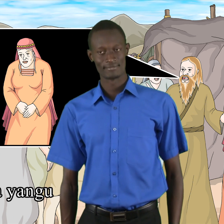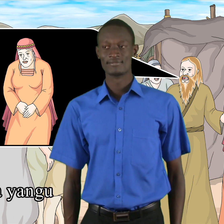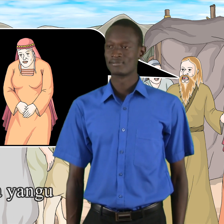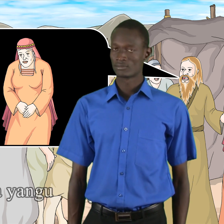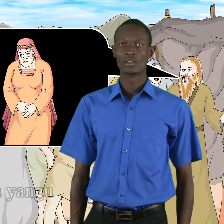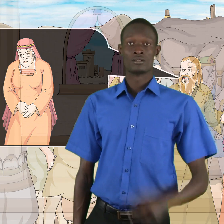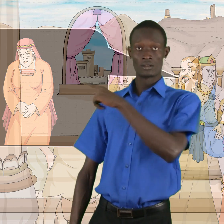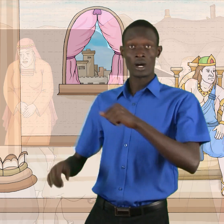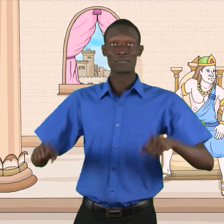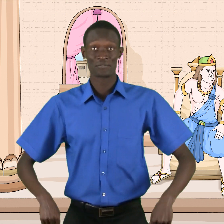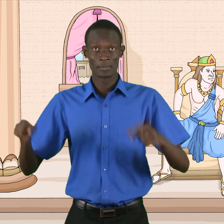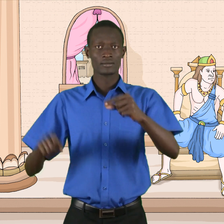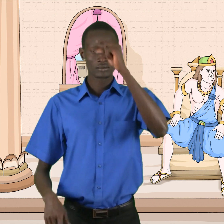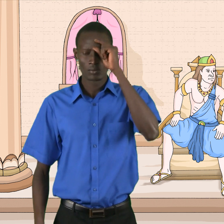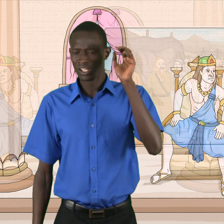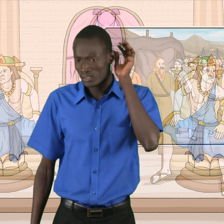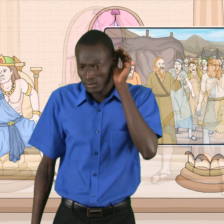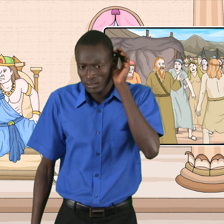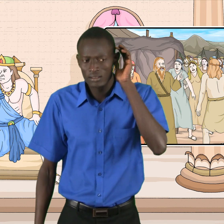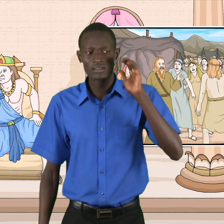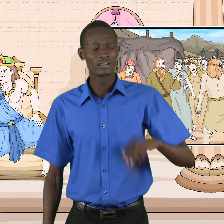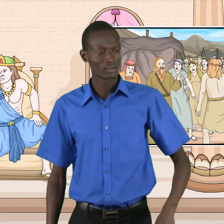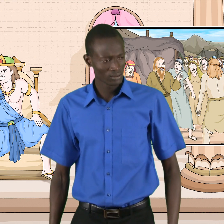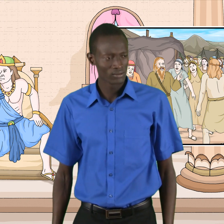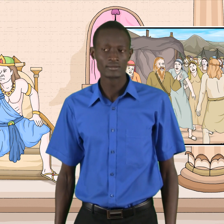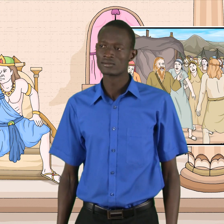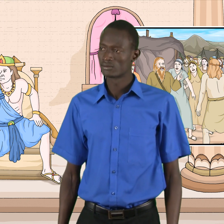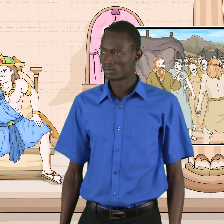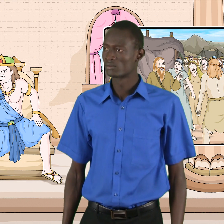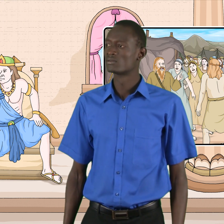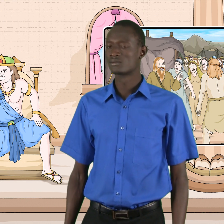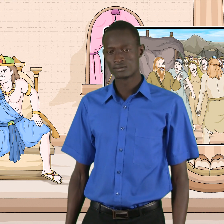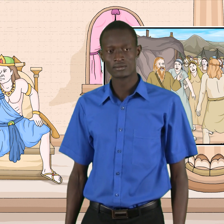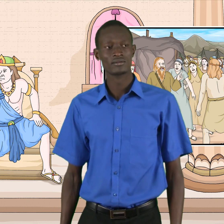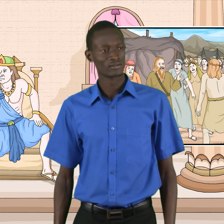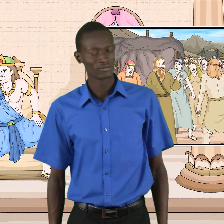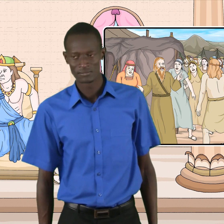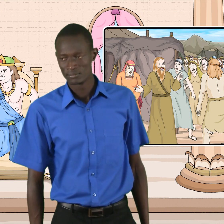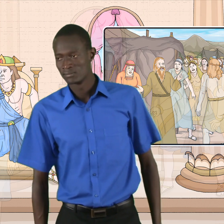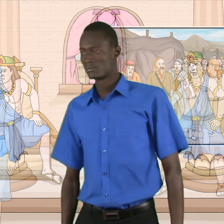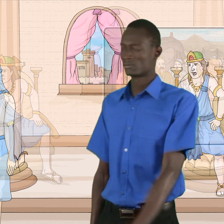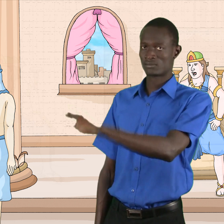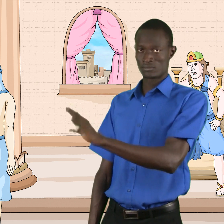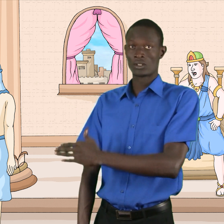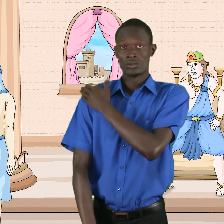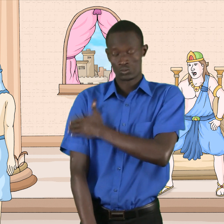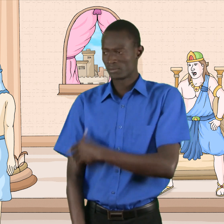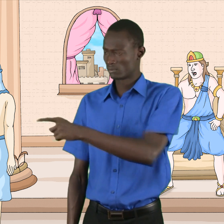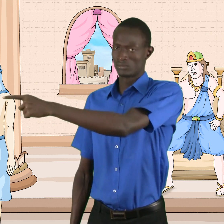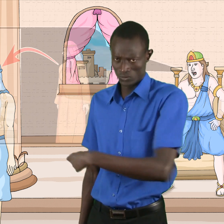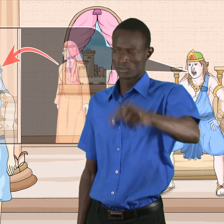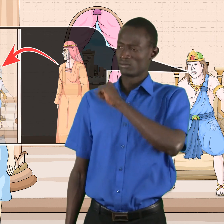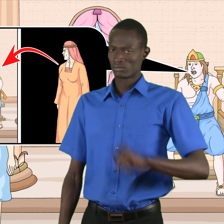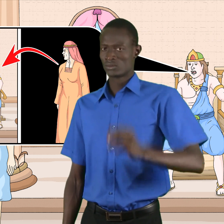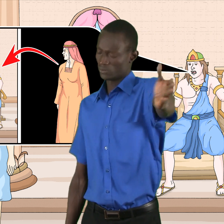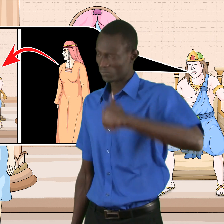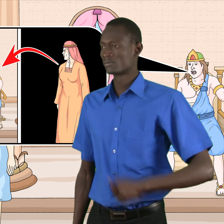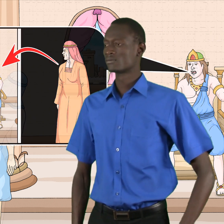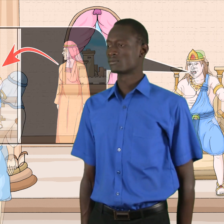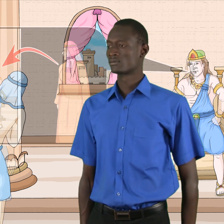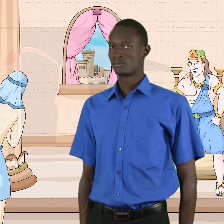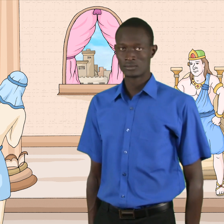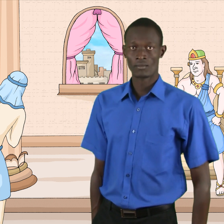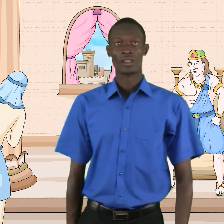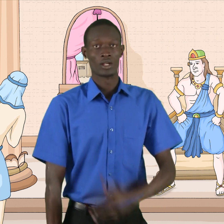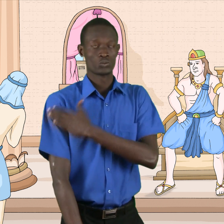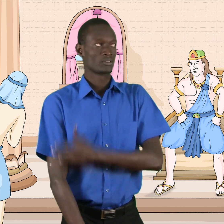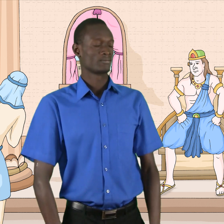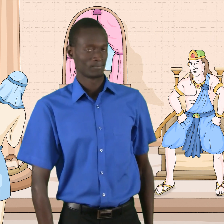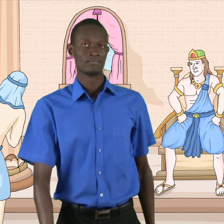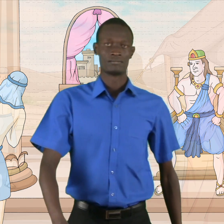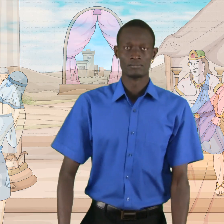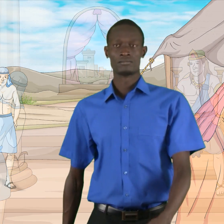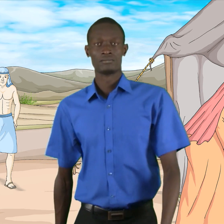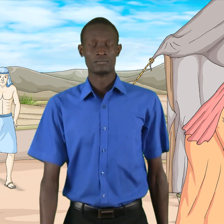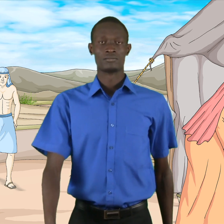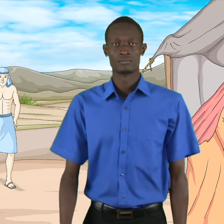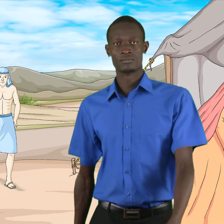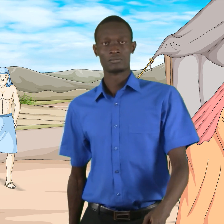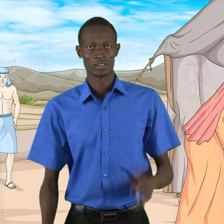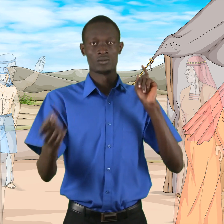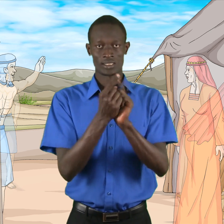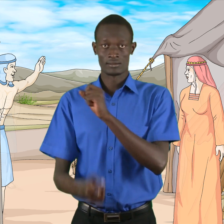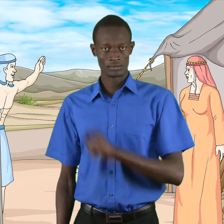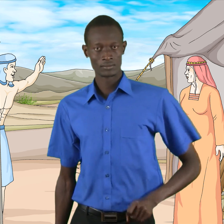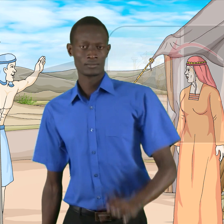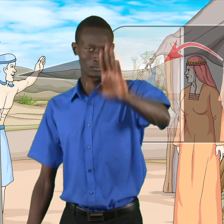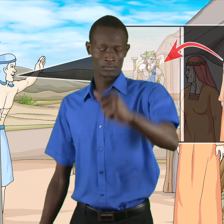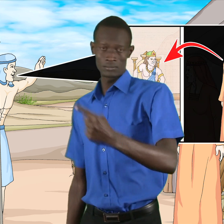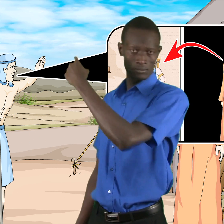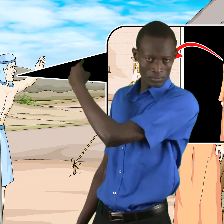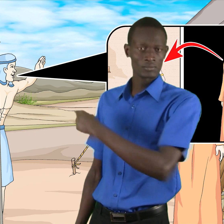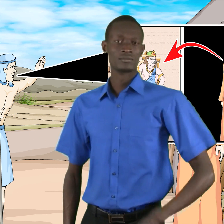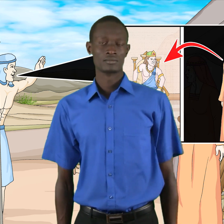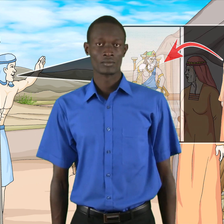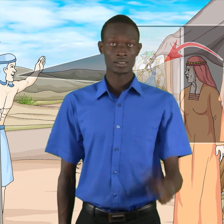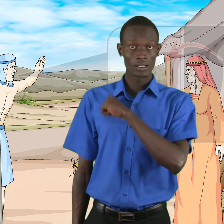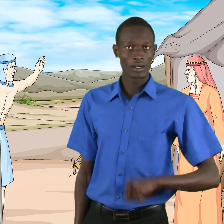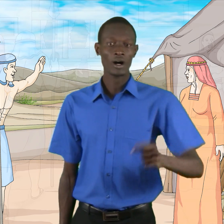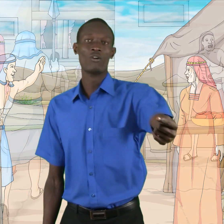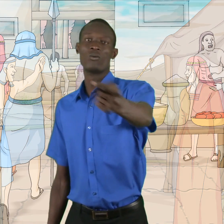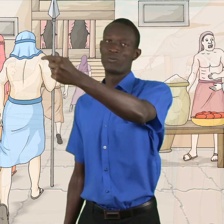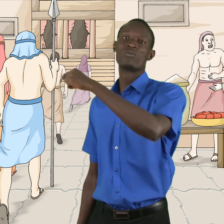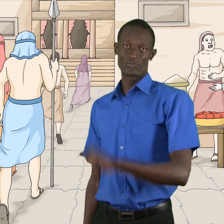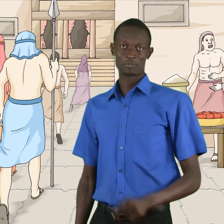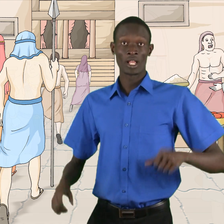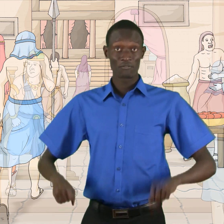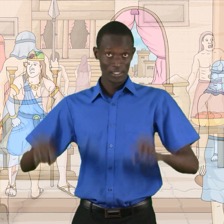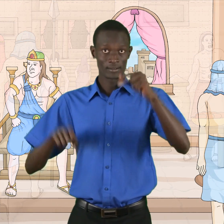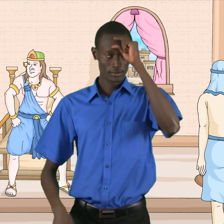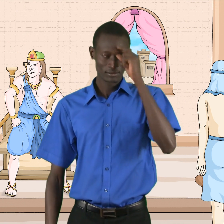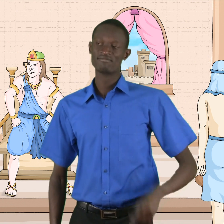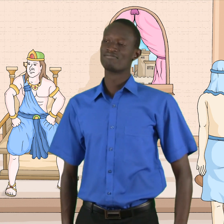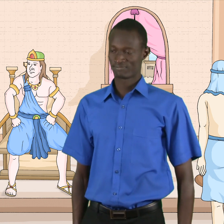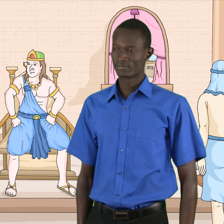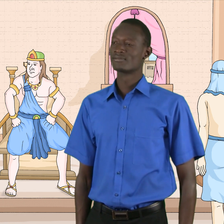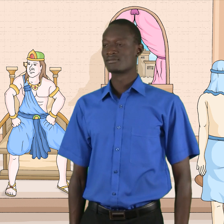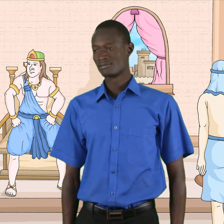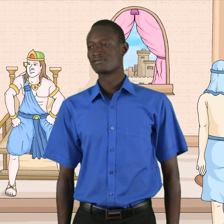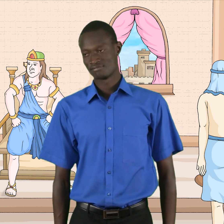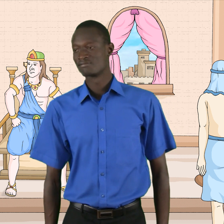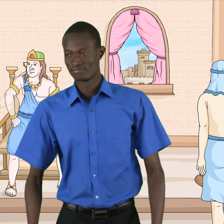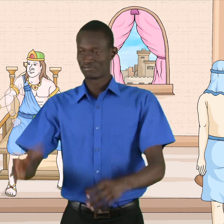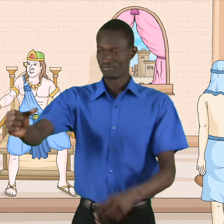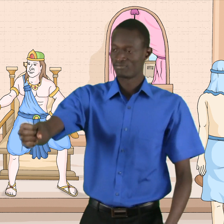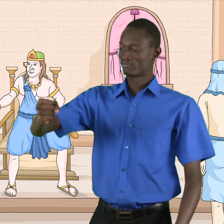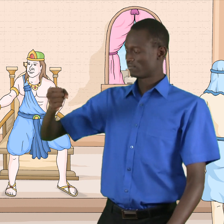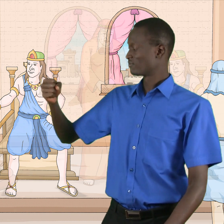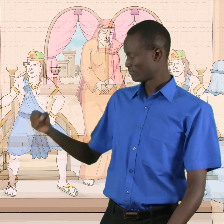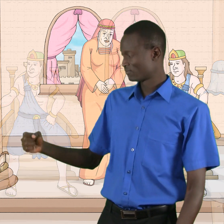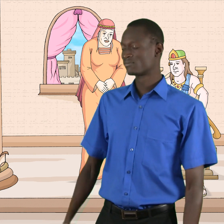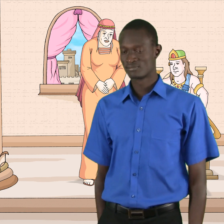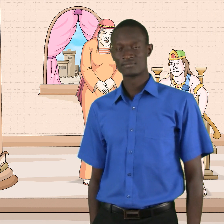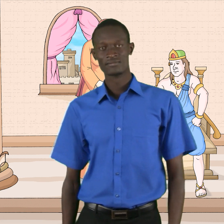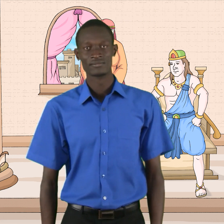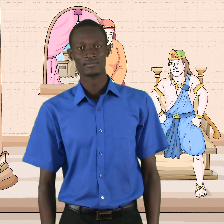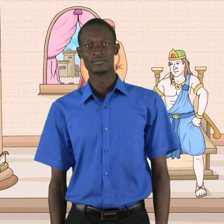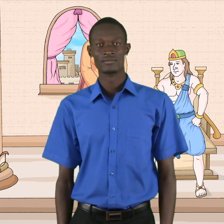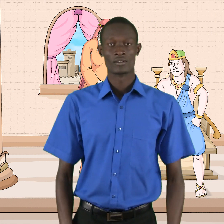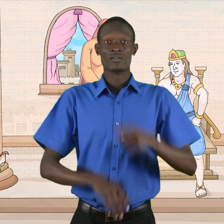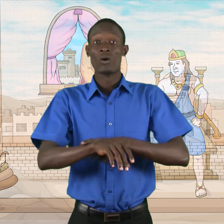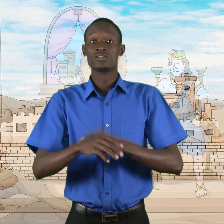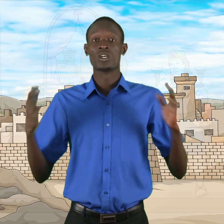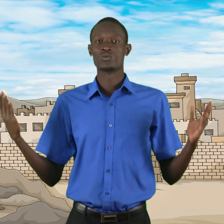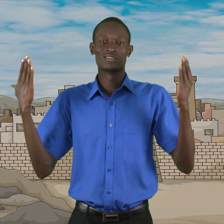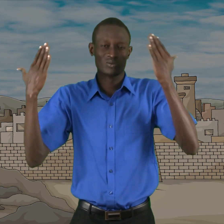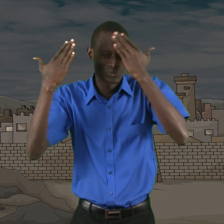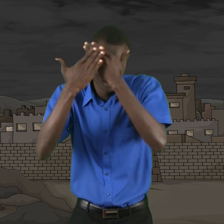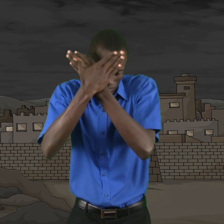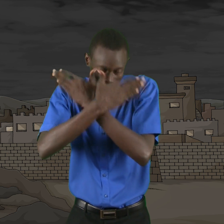So Abimelech king of Gerar had Sarah brought to him.